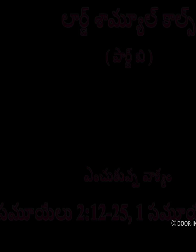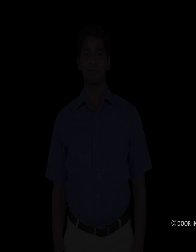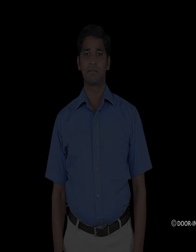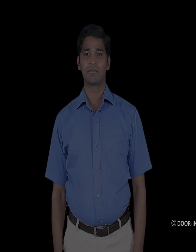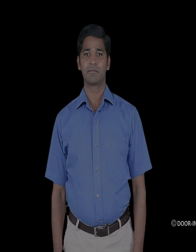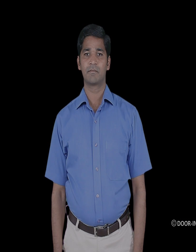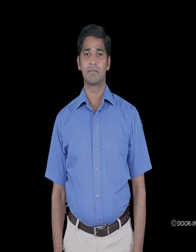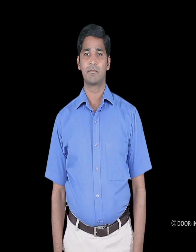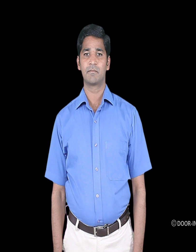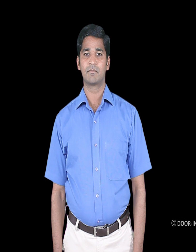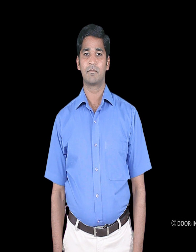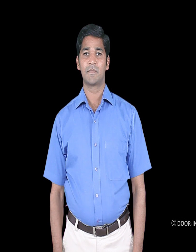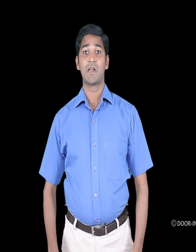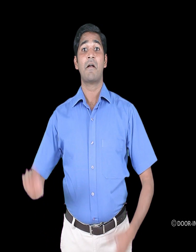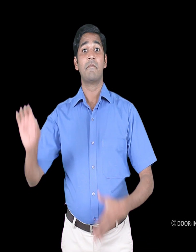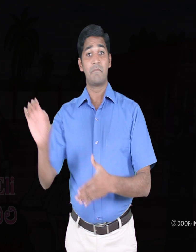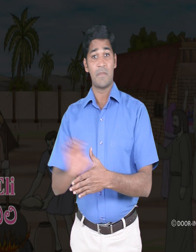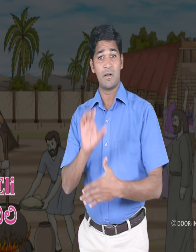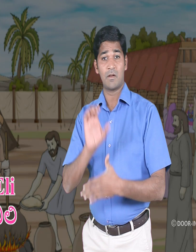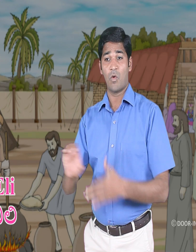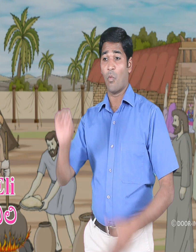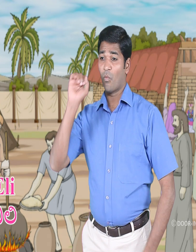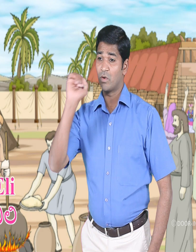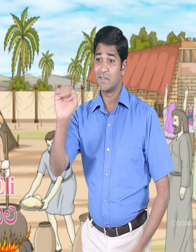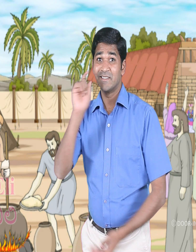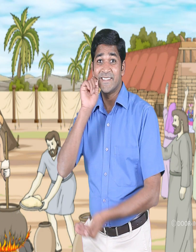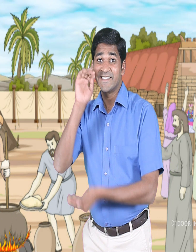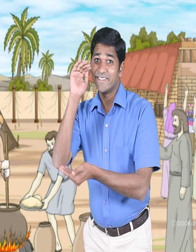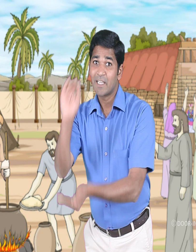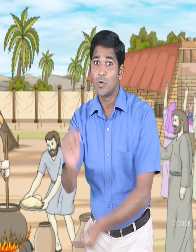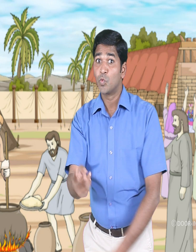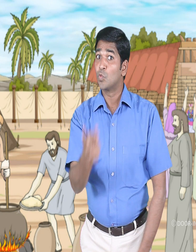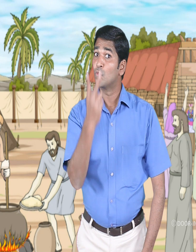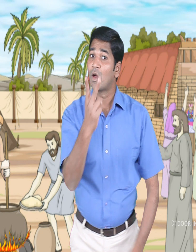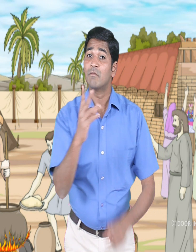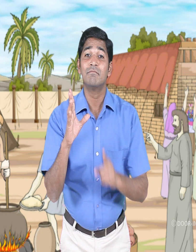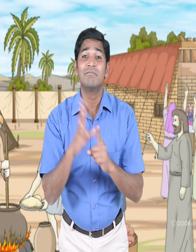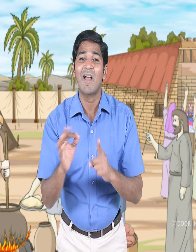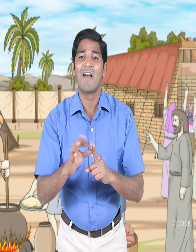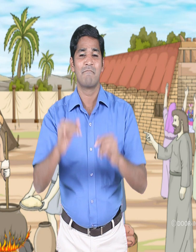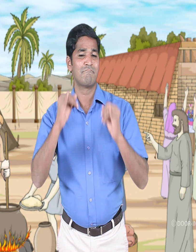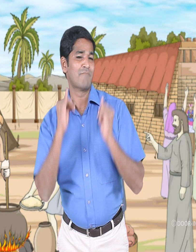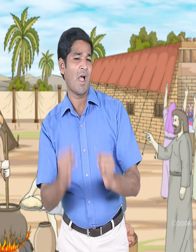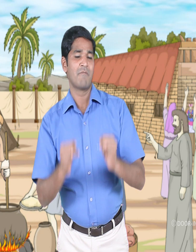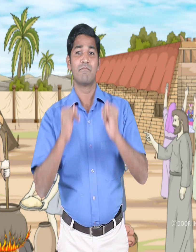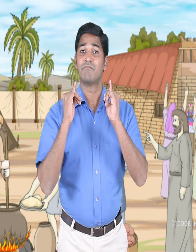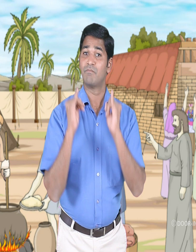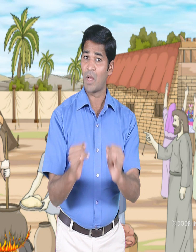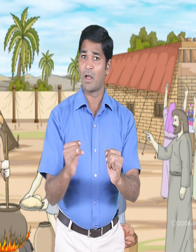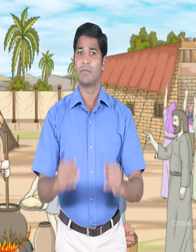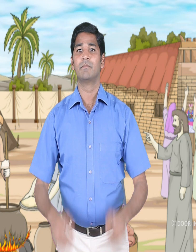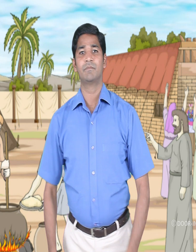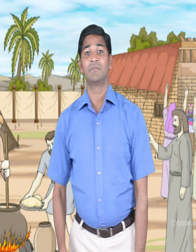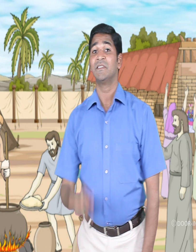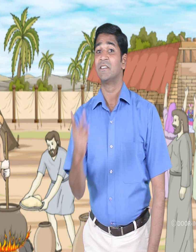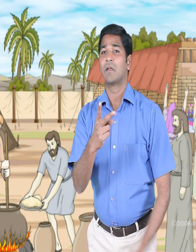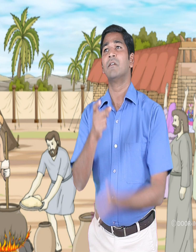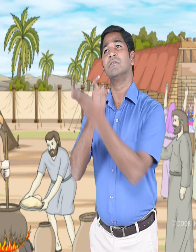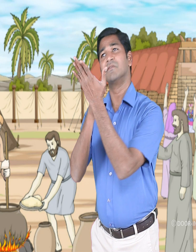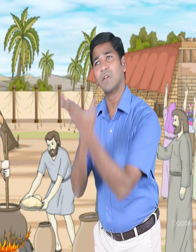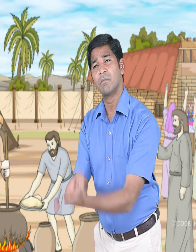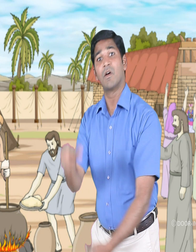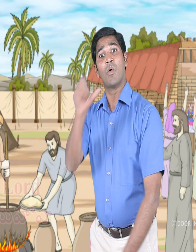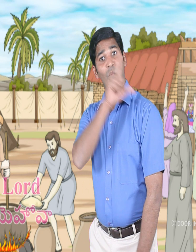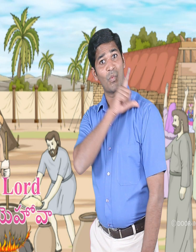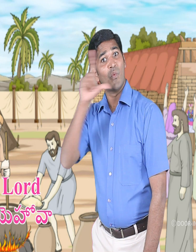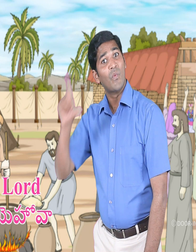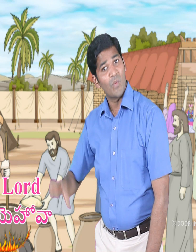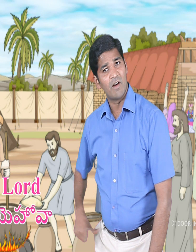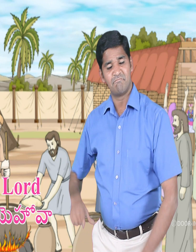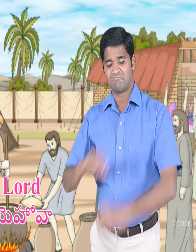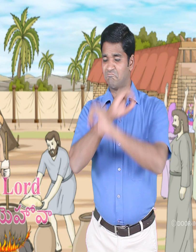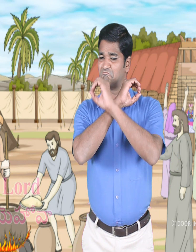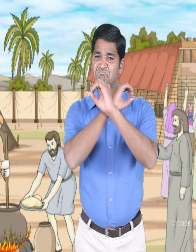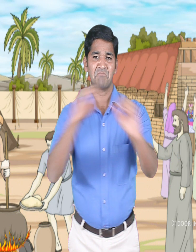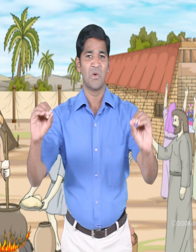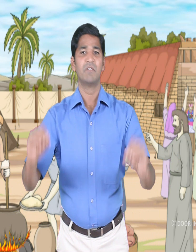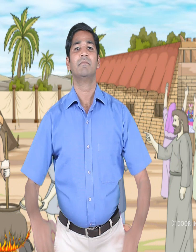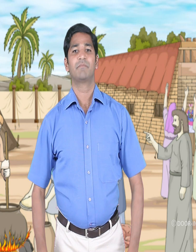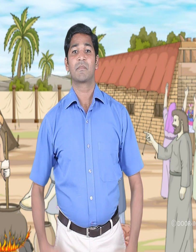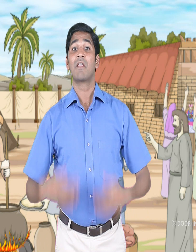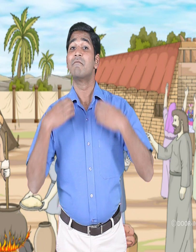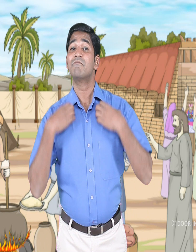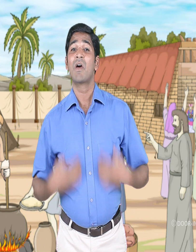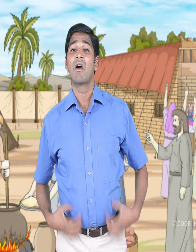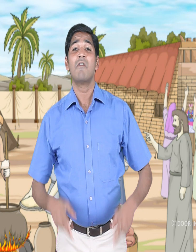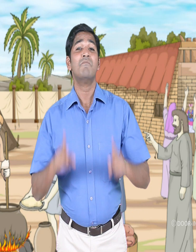Now the sons of Eli were wicked men;